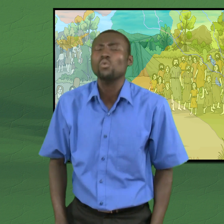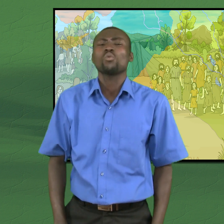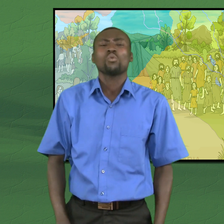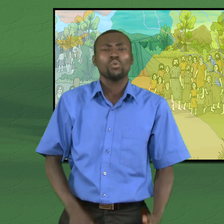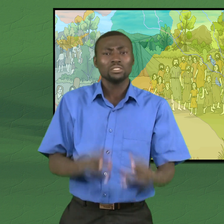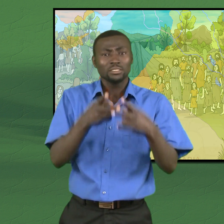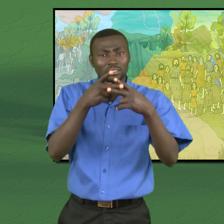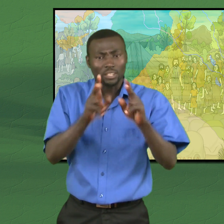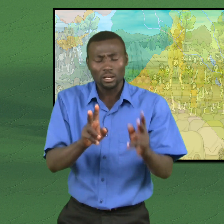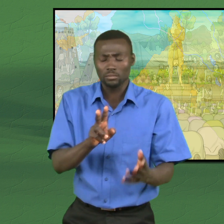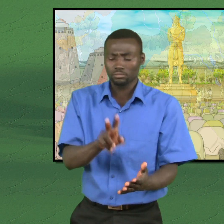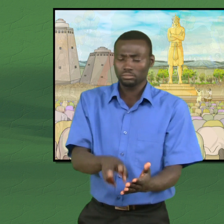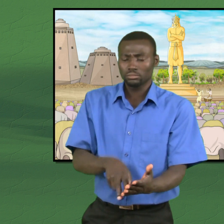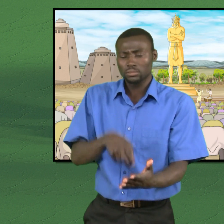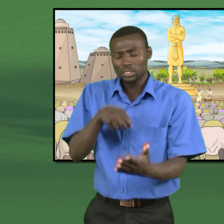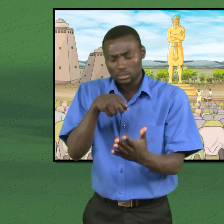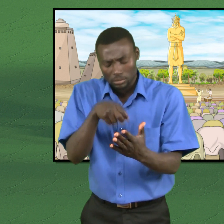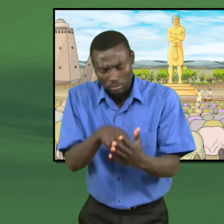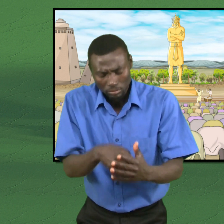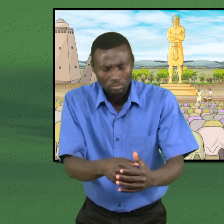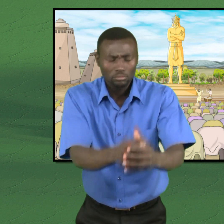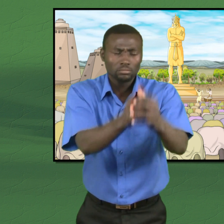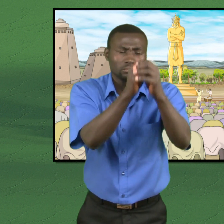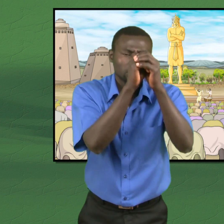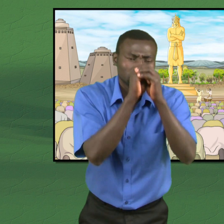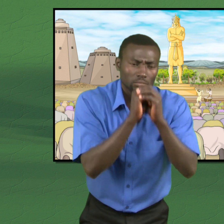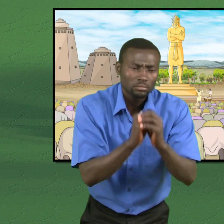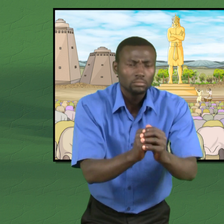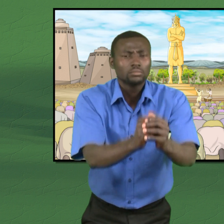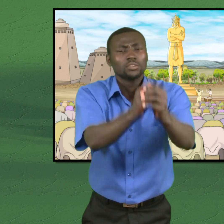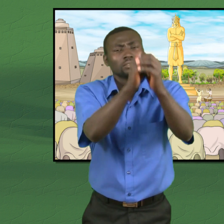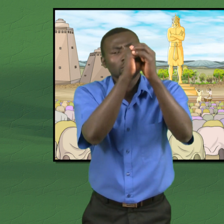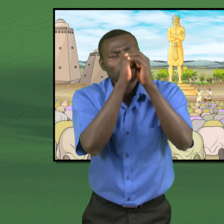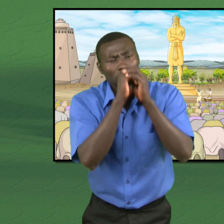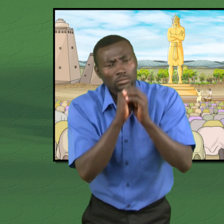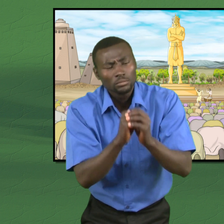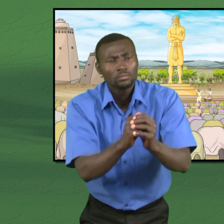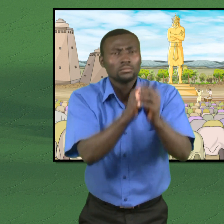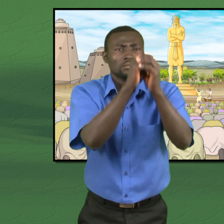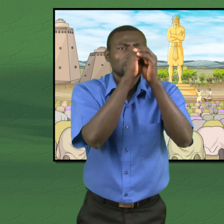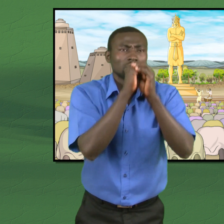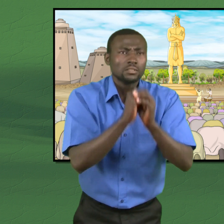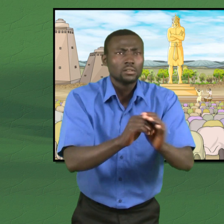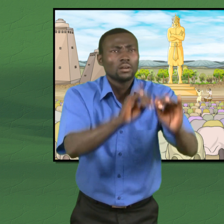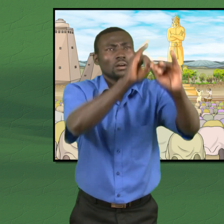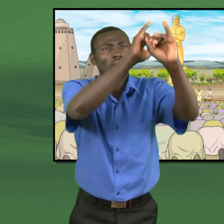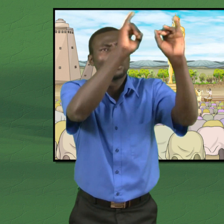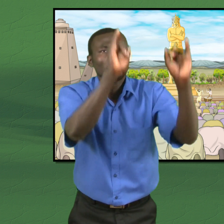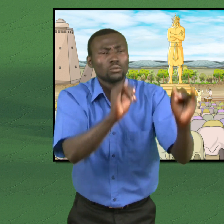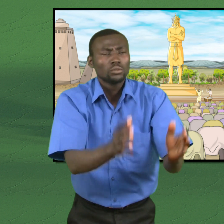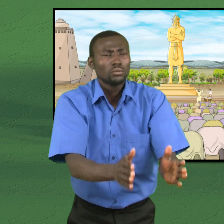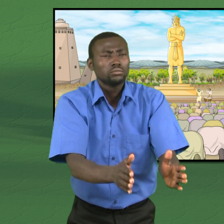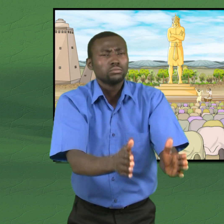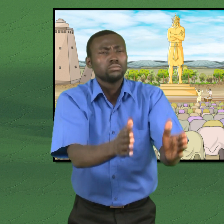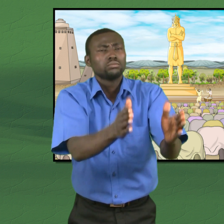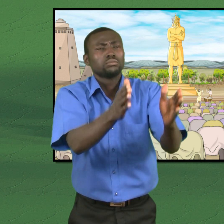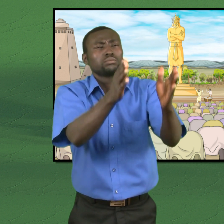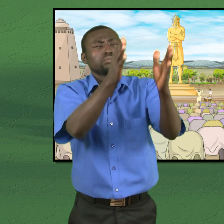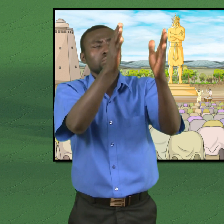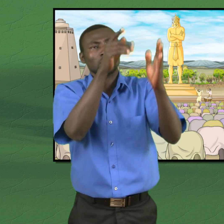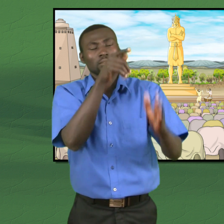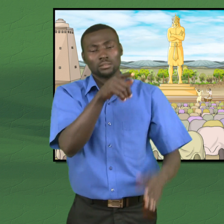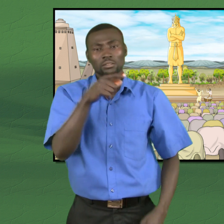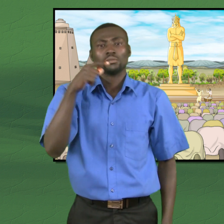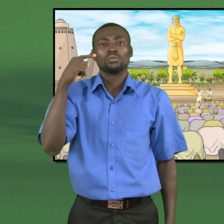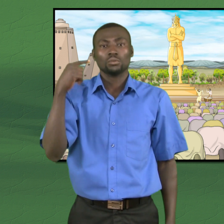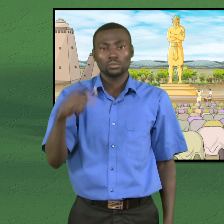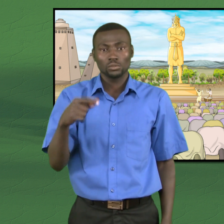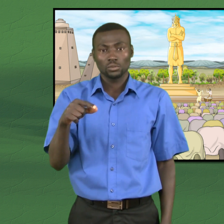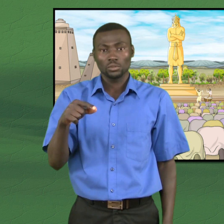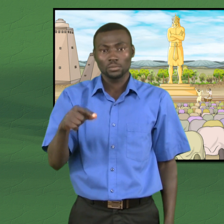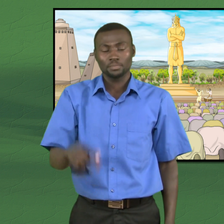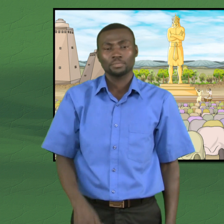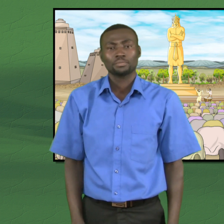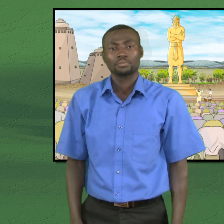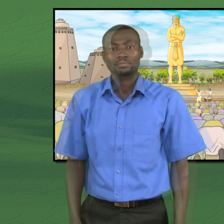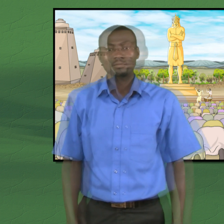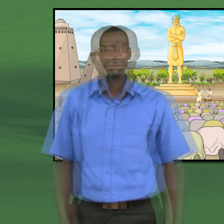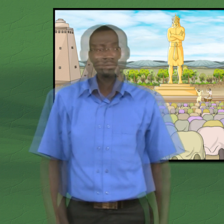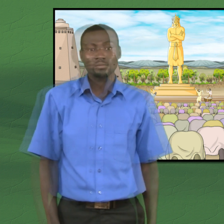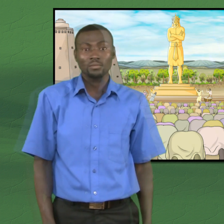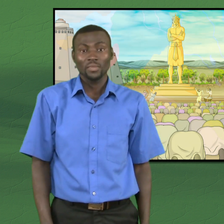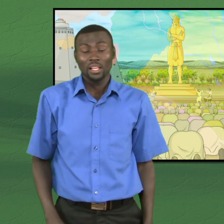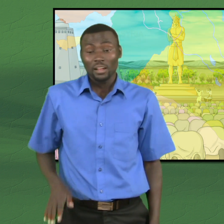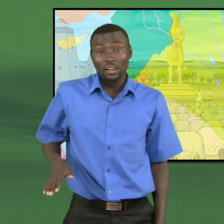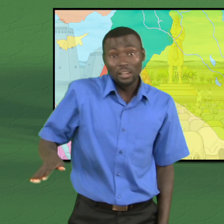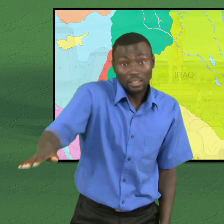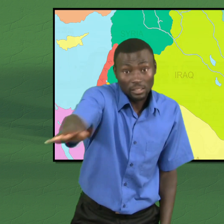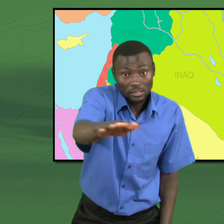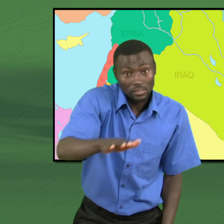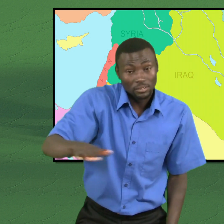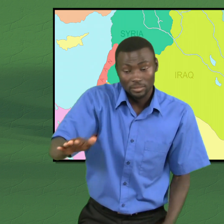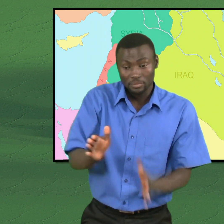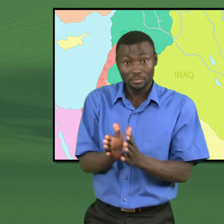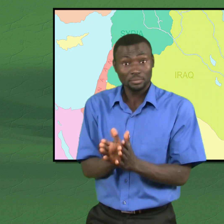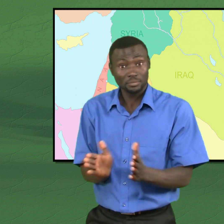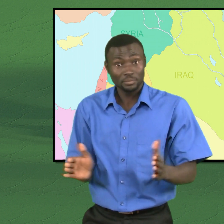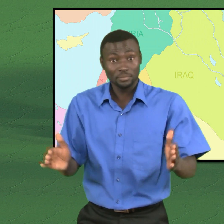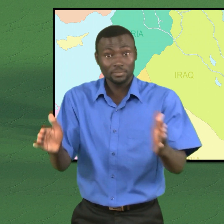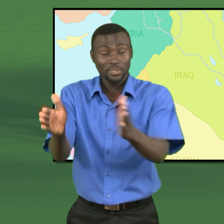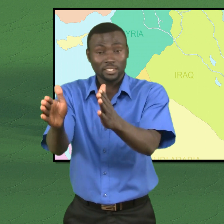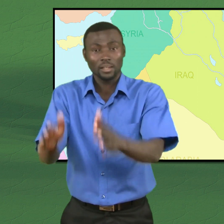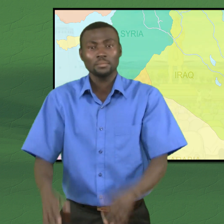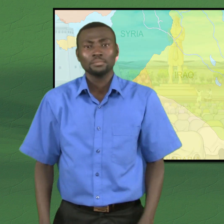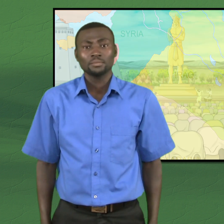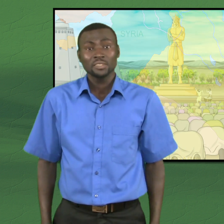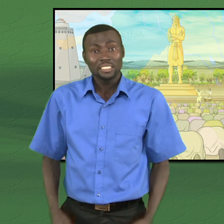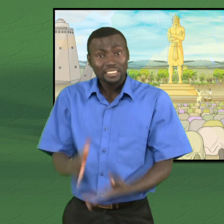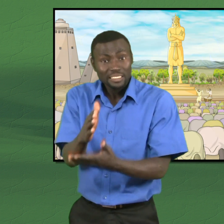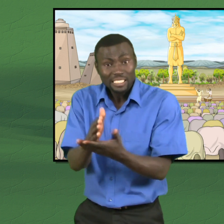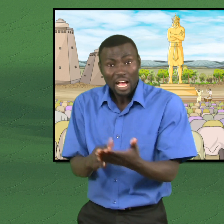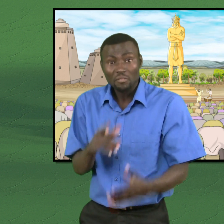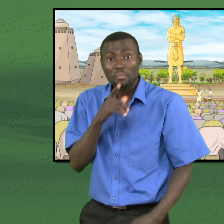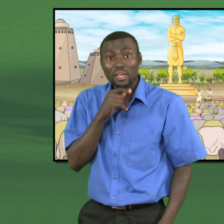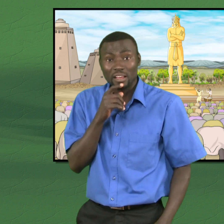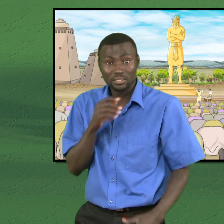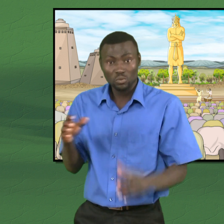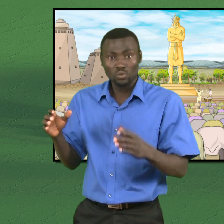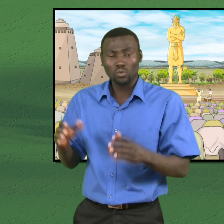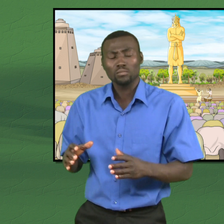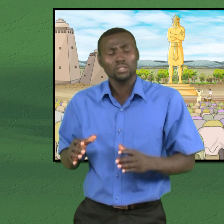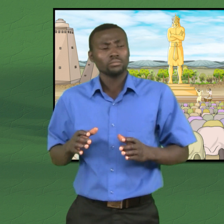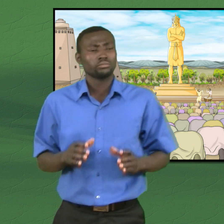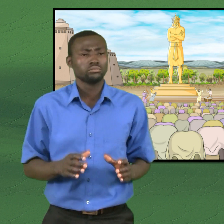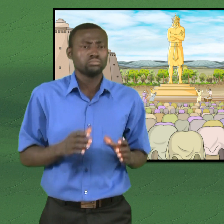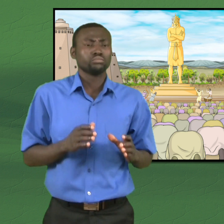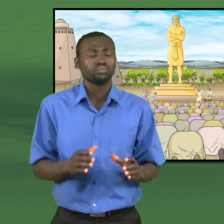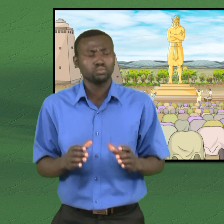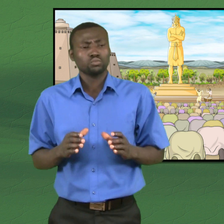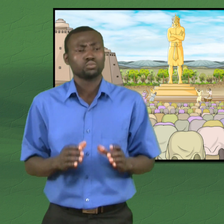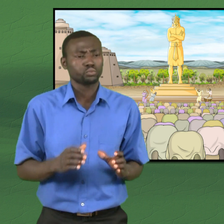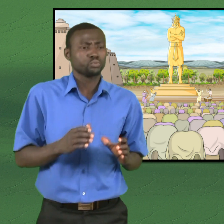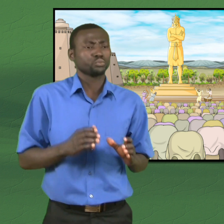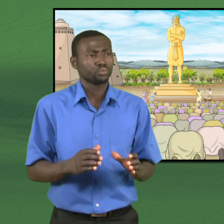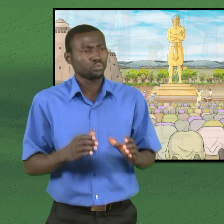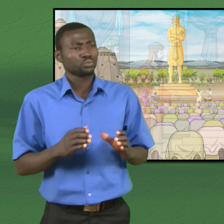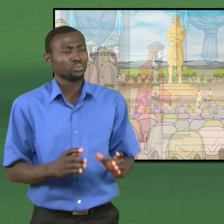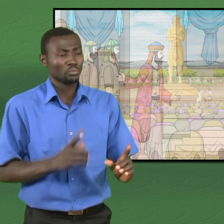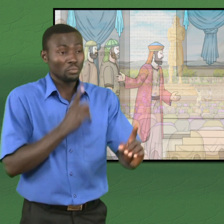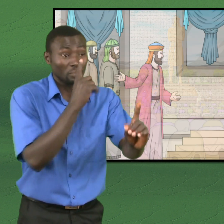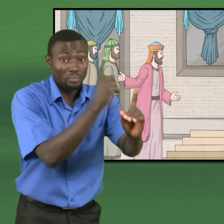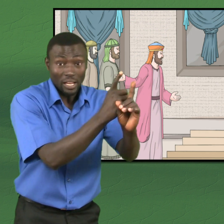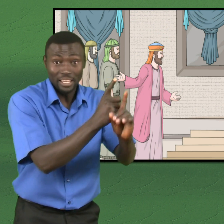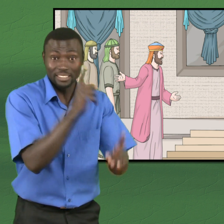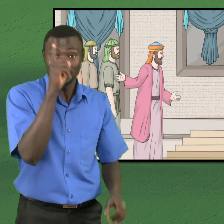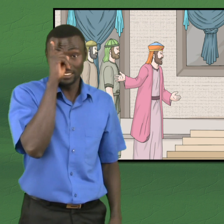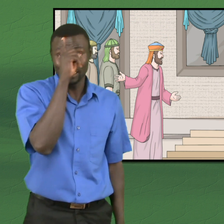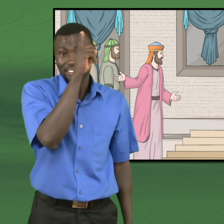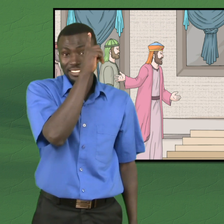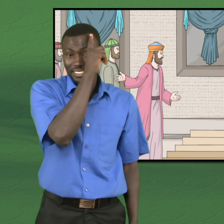Therefore, as soon as all the people heard the sound of the horn, flute, zither, lyre, harp, and all kinds of music, the people of every nation and language would fall down and worship the golden statue that King Nebuchadnezzar had set up.